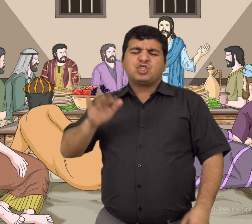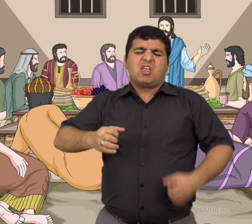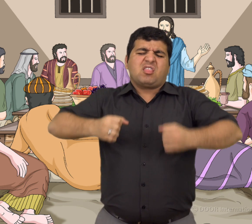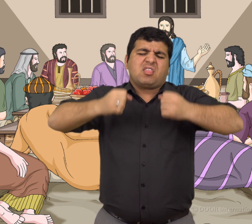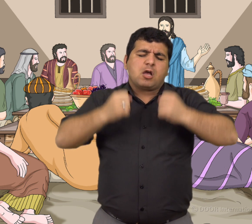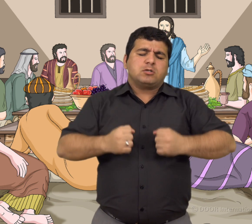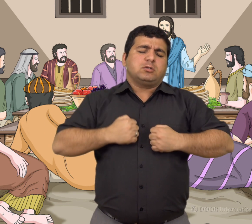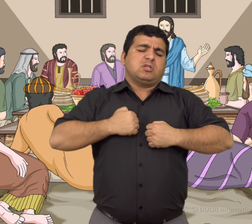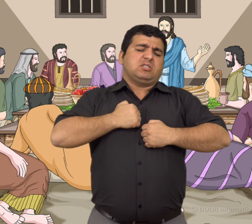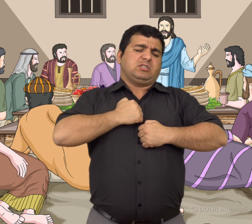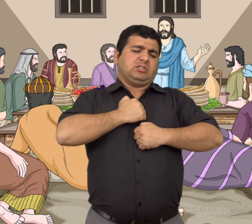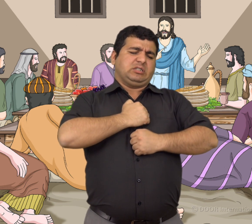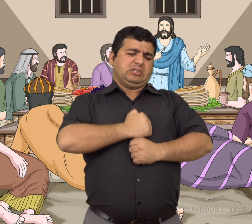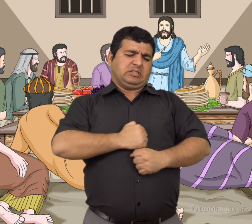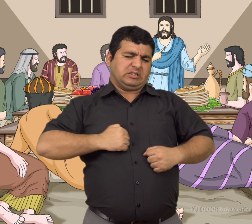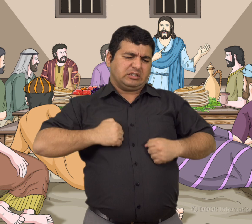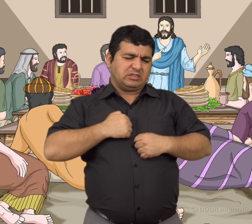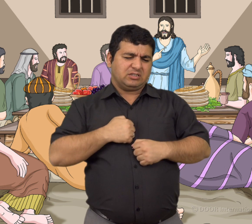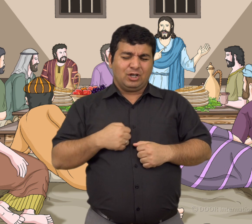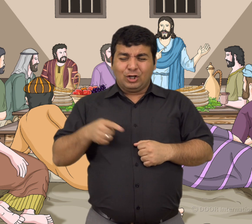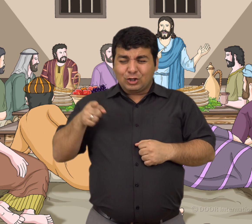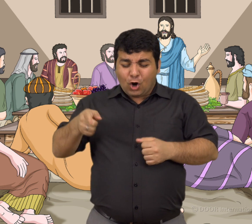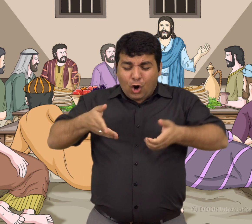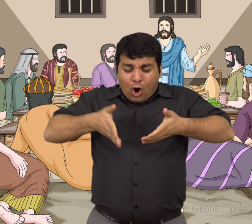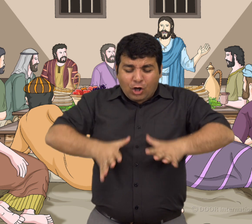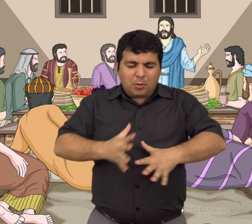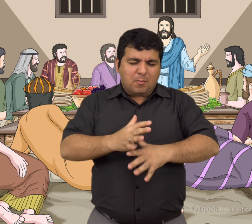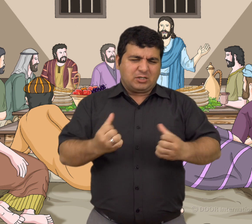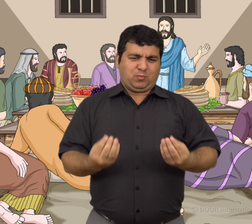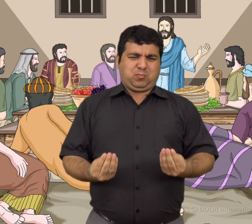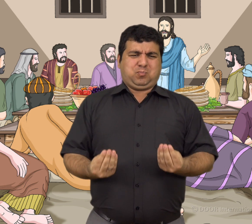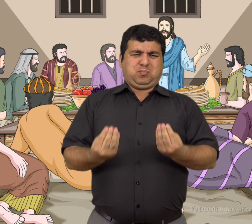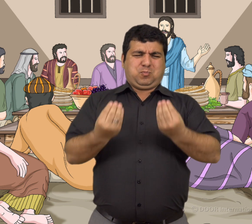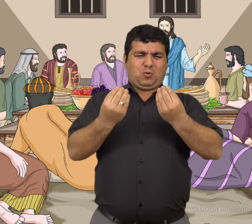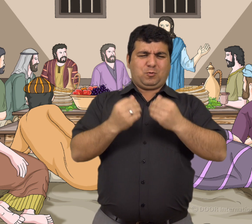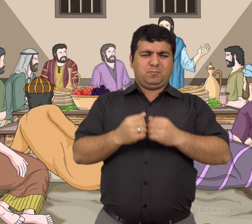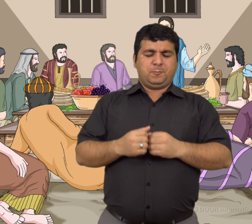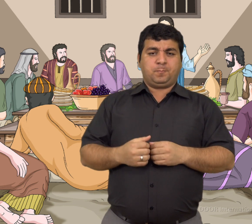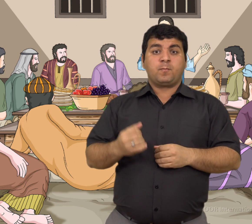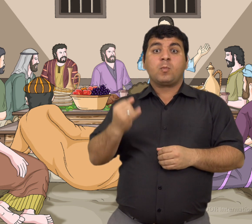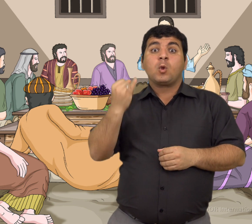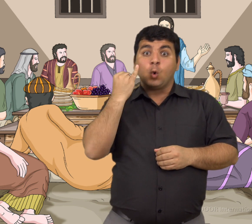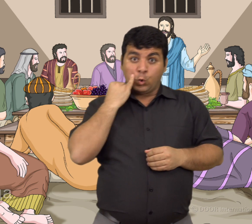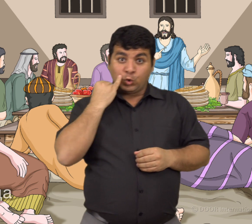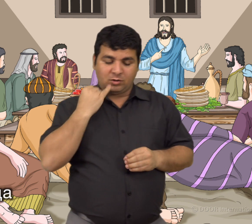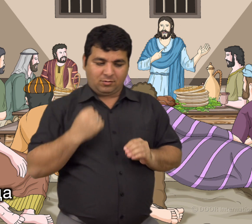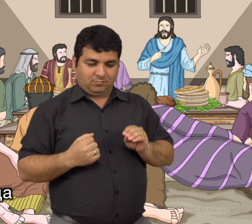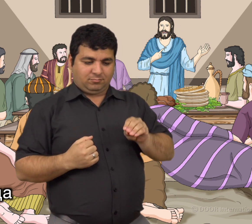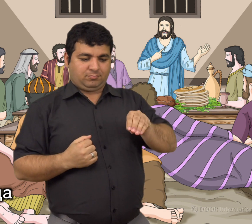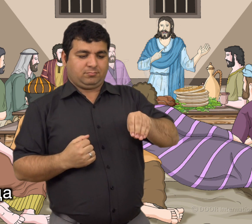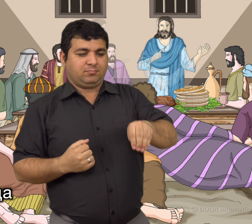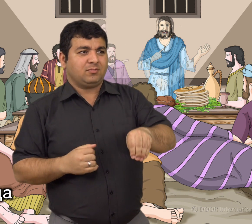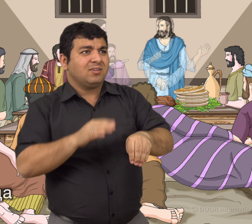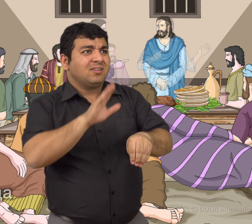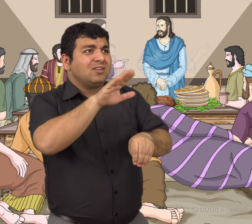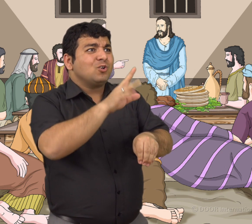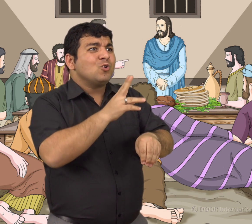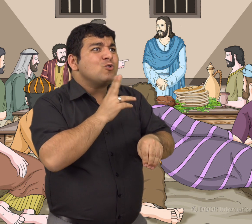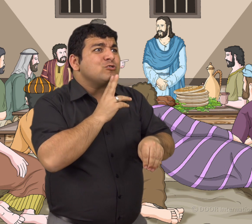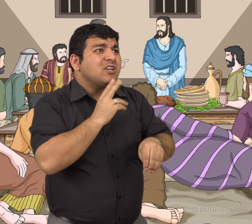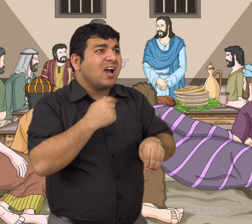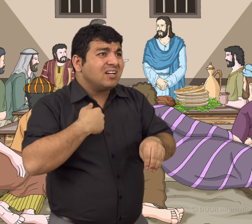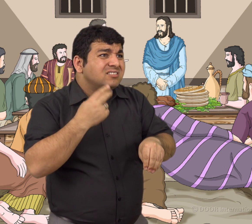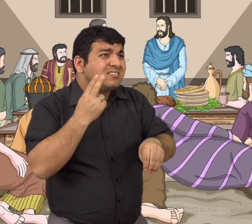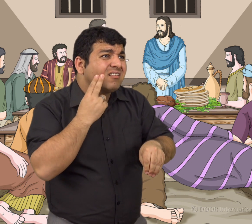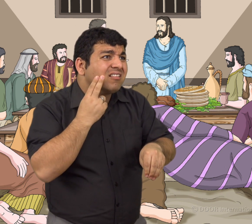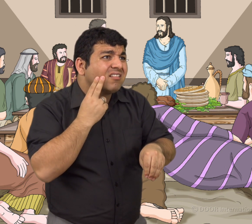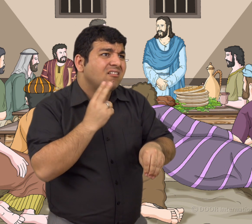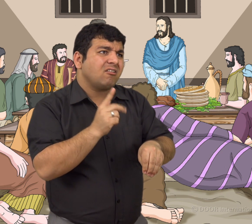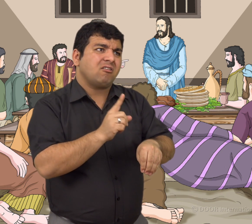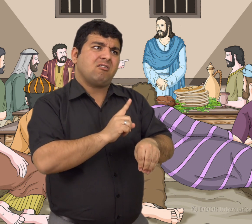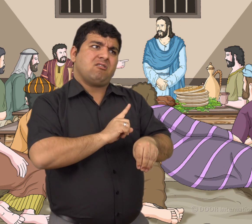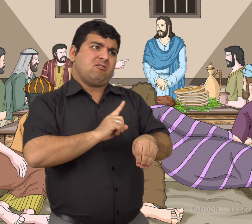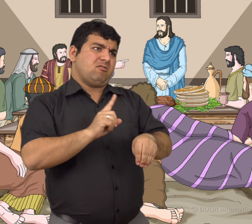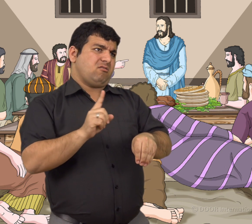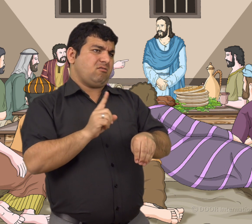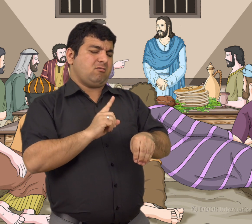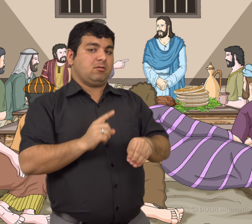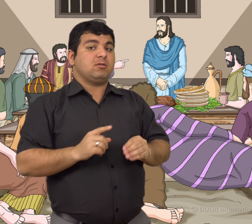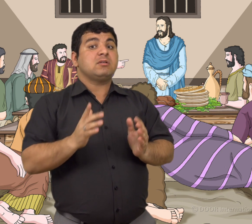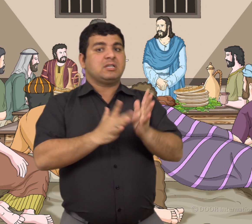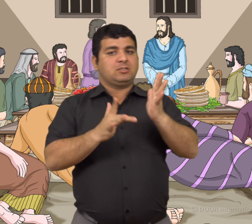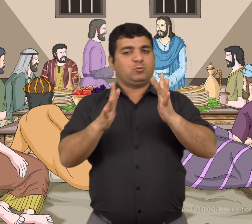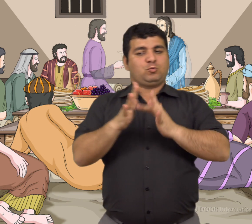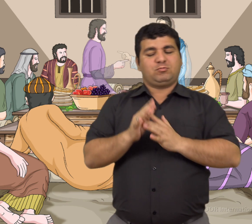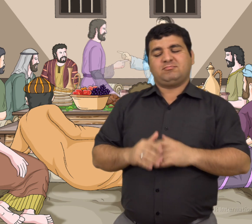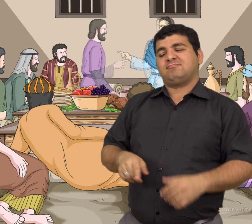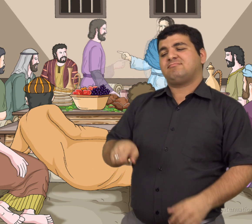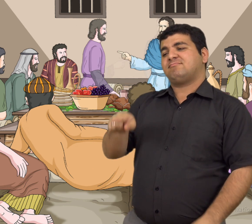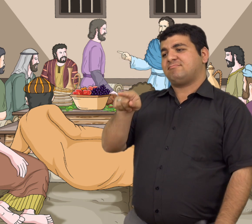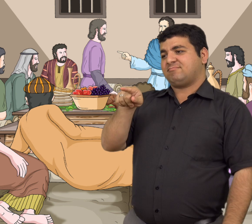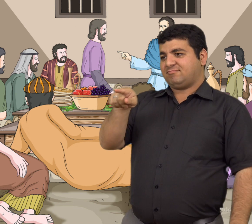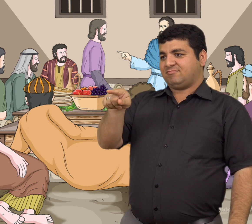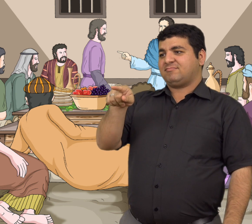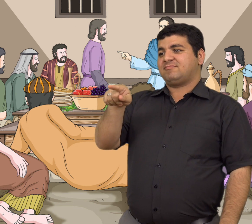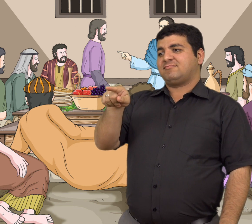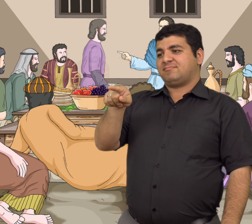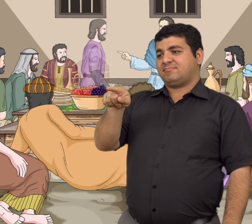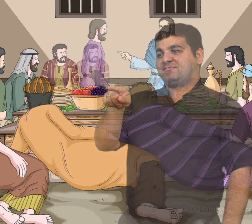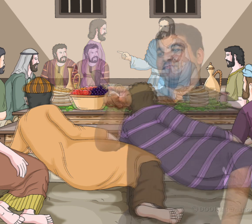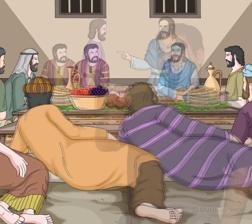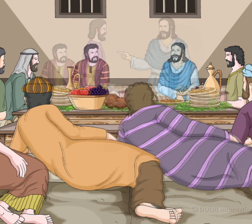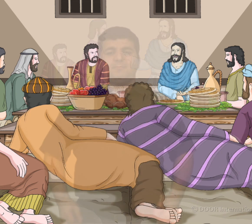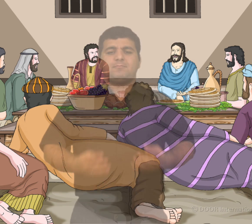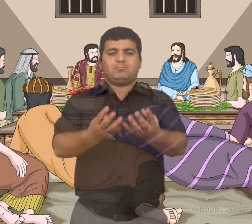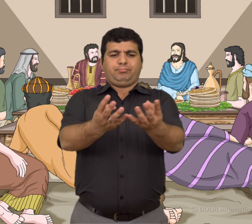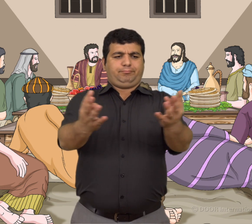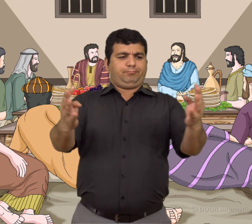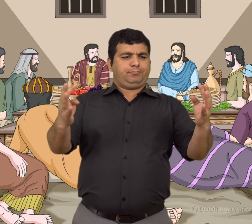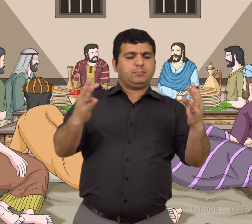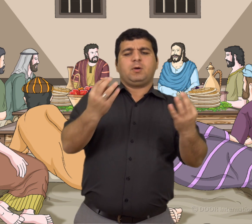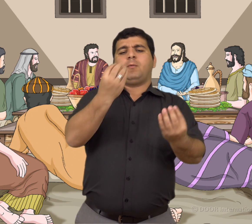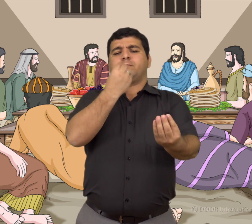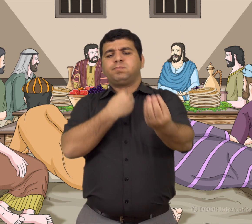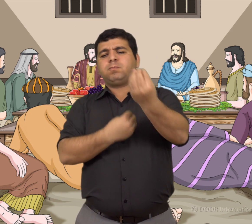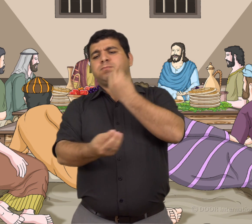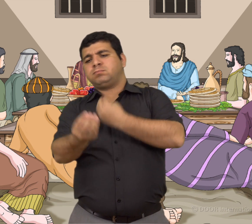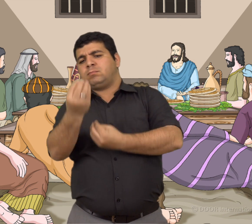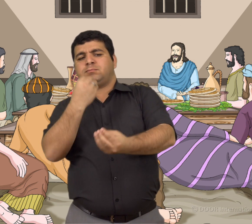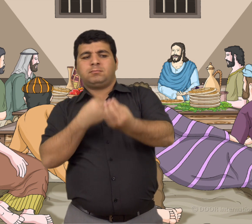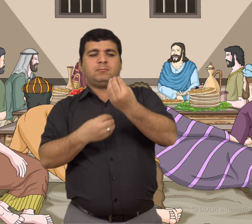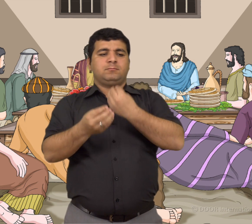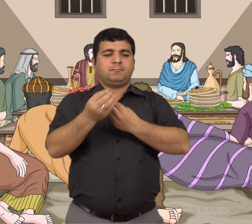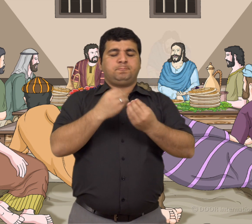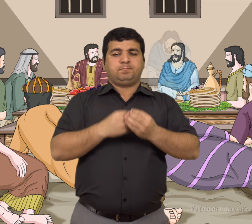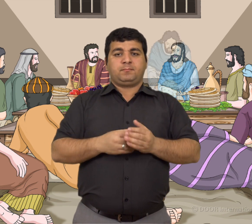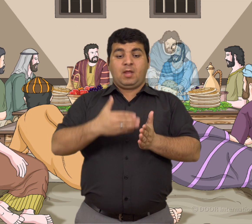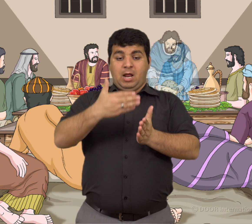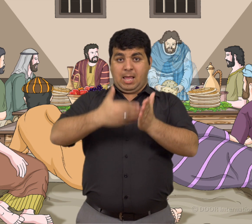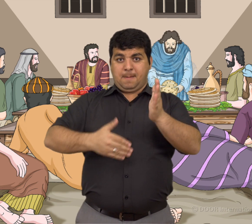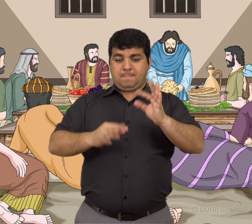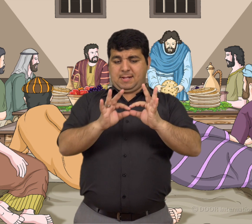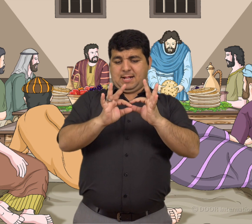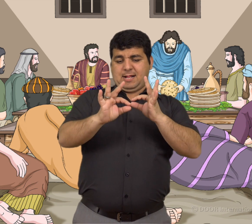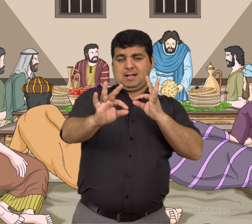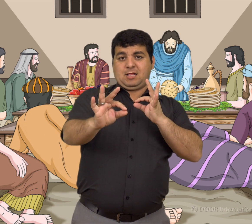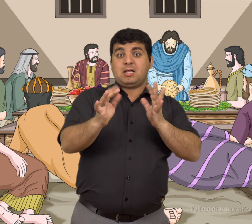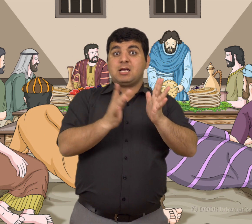Then Judas, who would betray Him, said, “Surely not I, Rabbi?” Jesus answered, “You have said it yourself.”